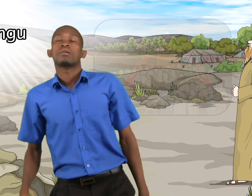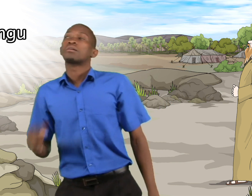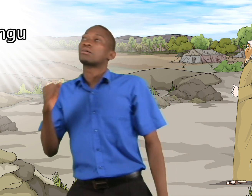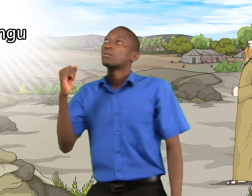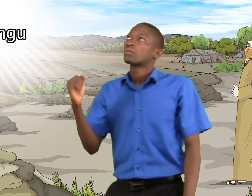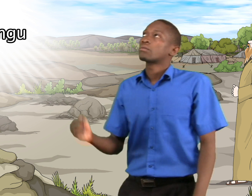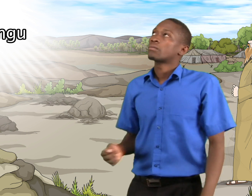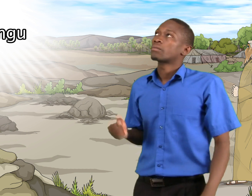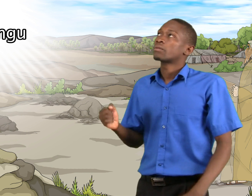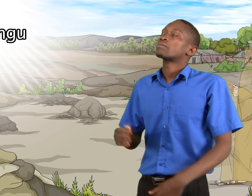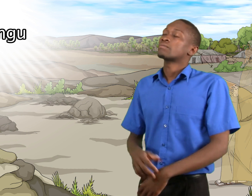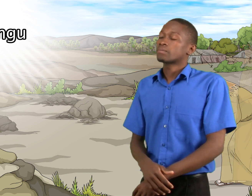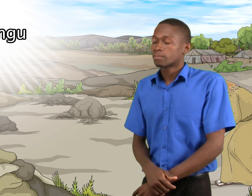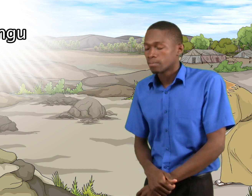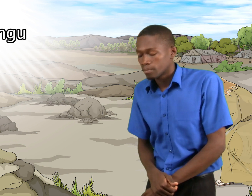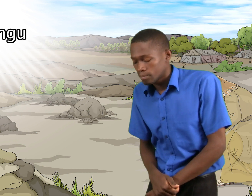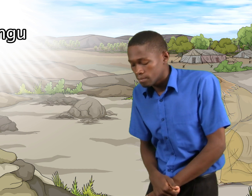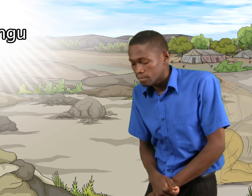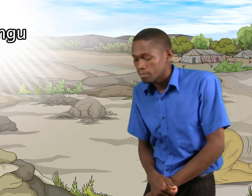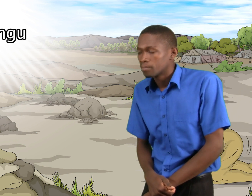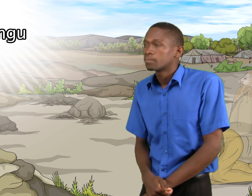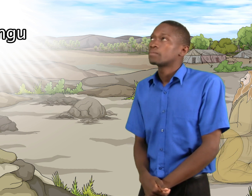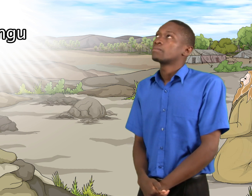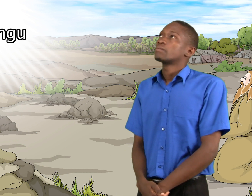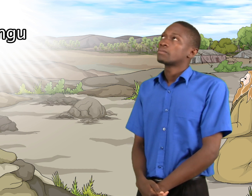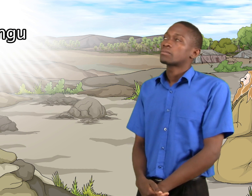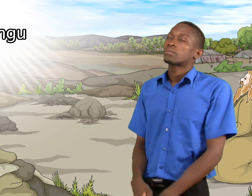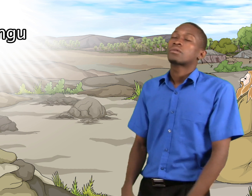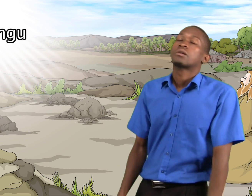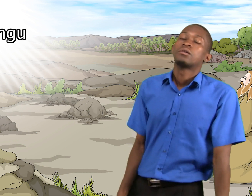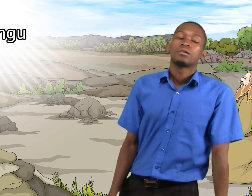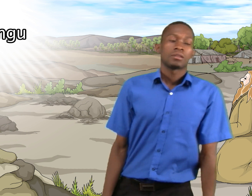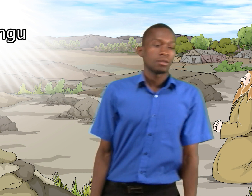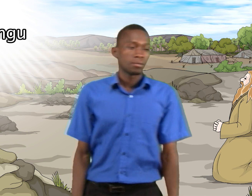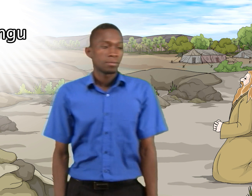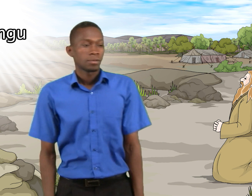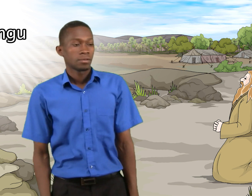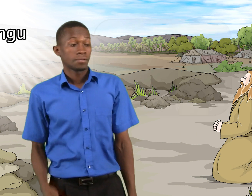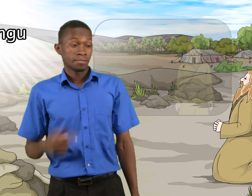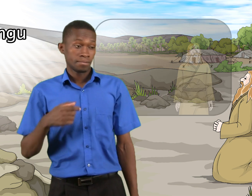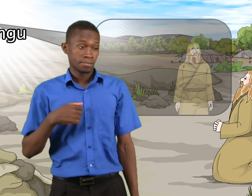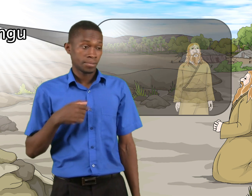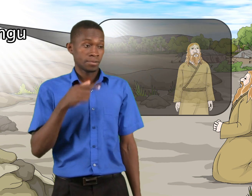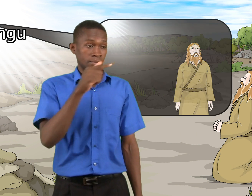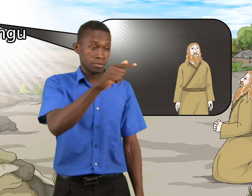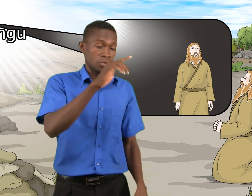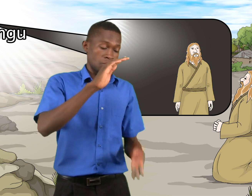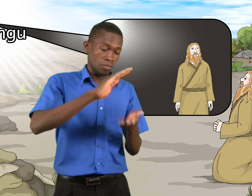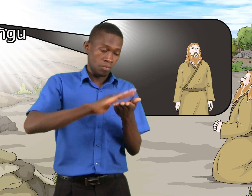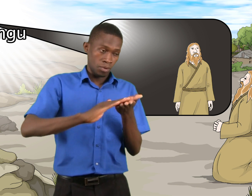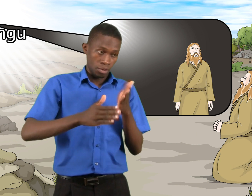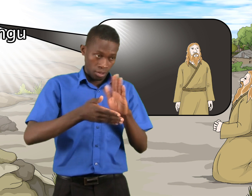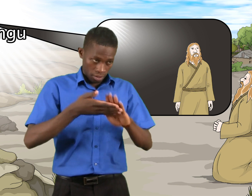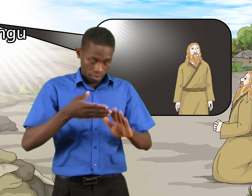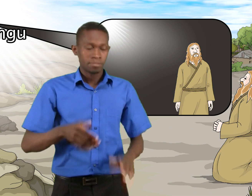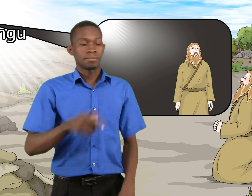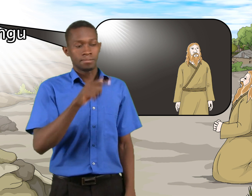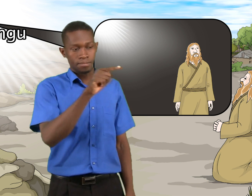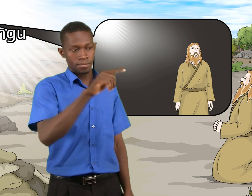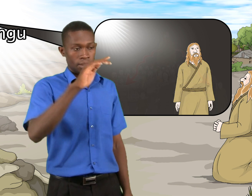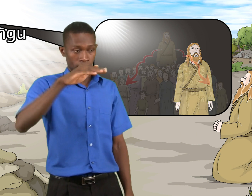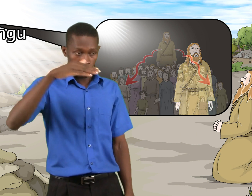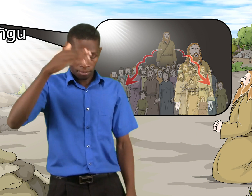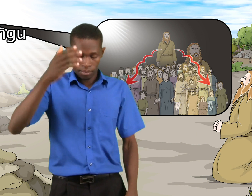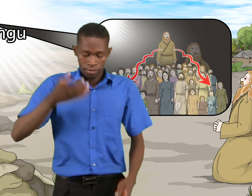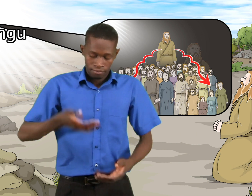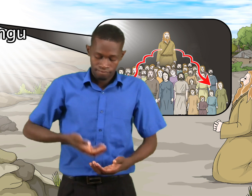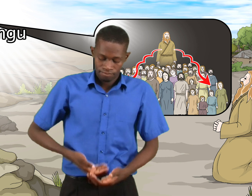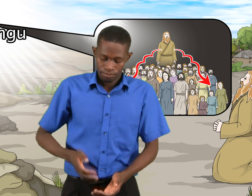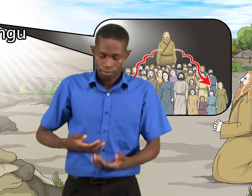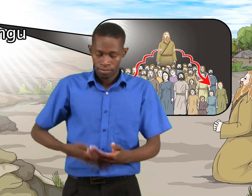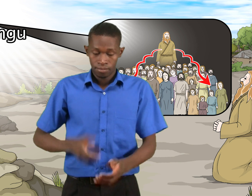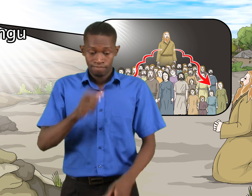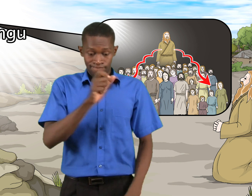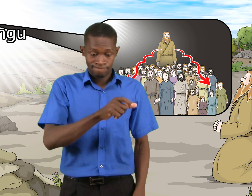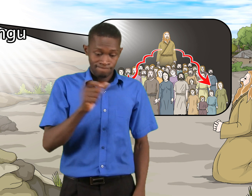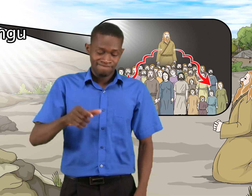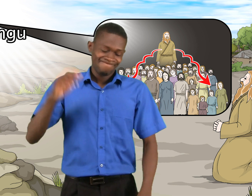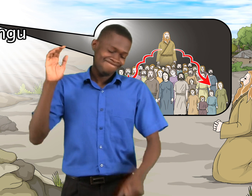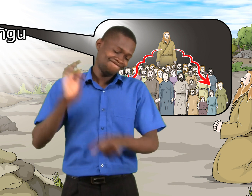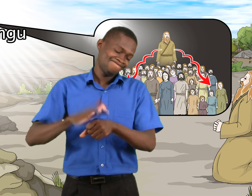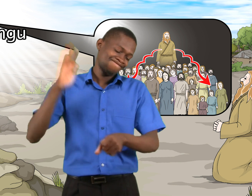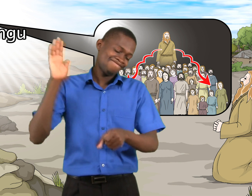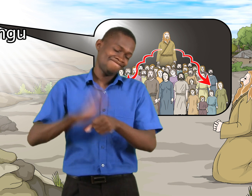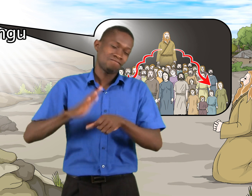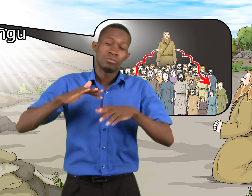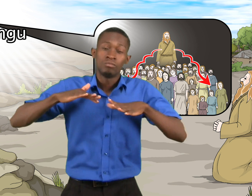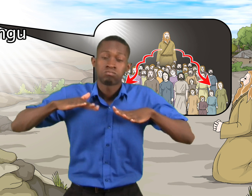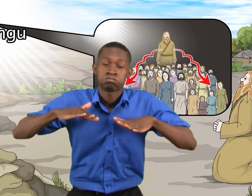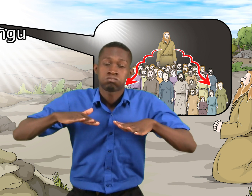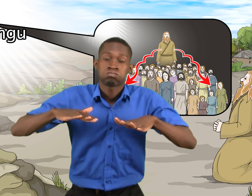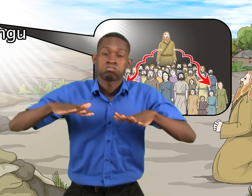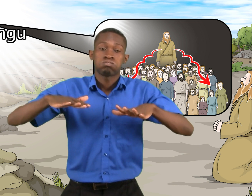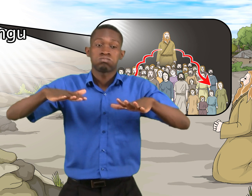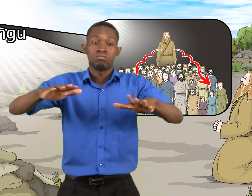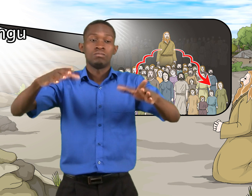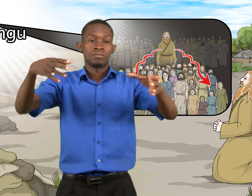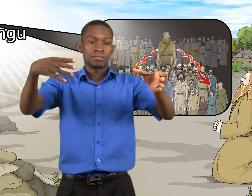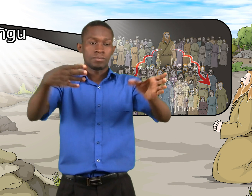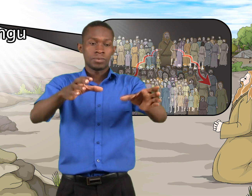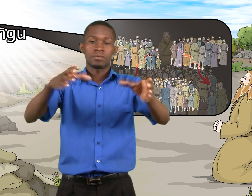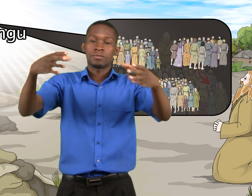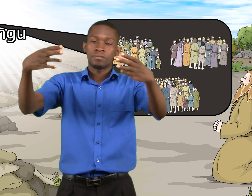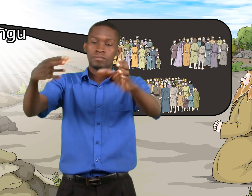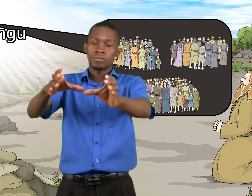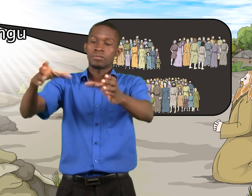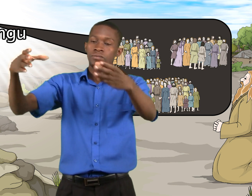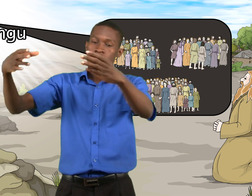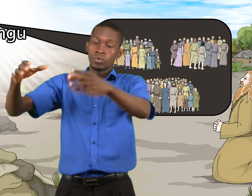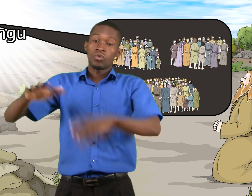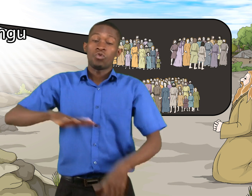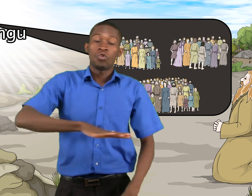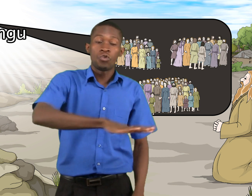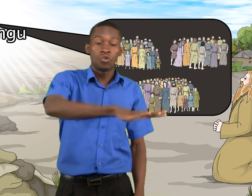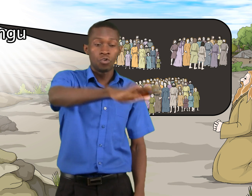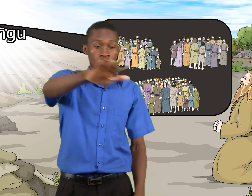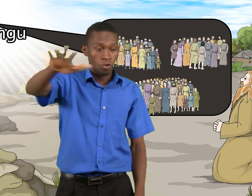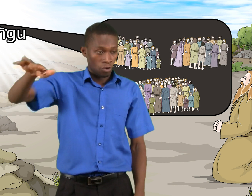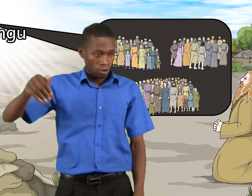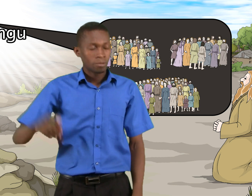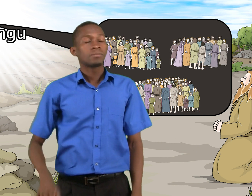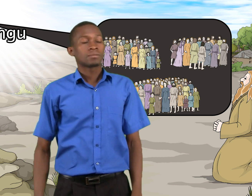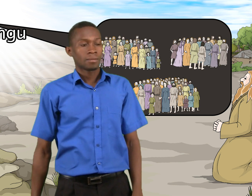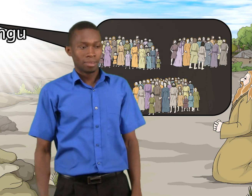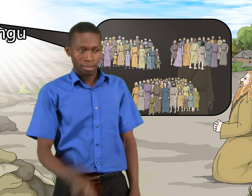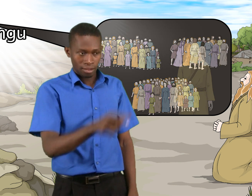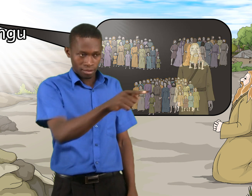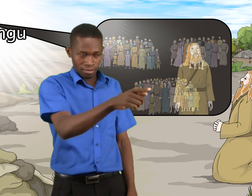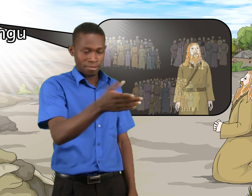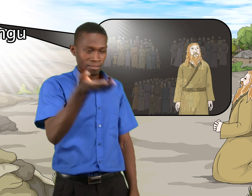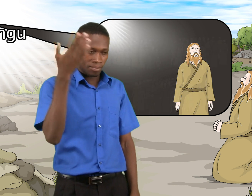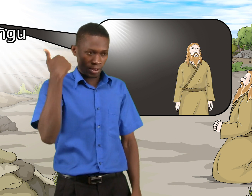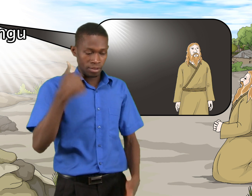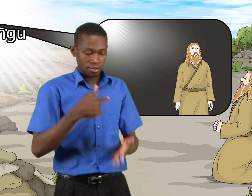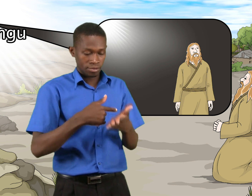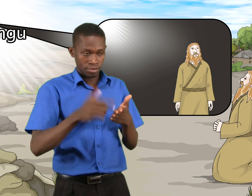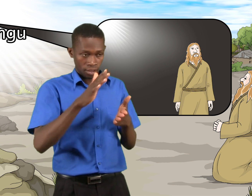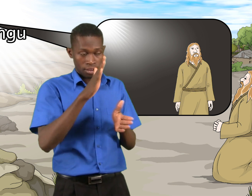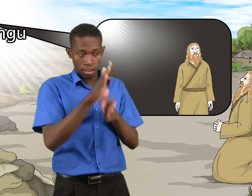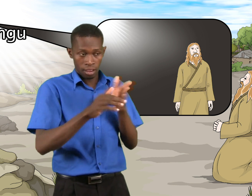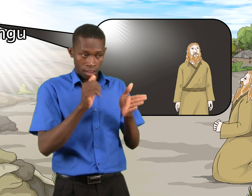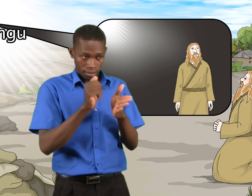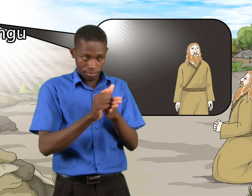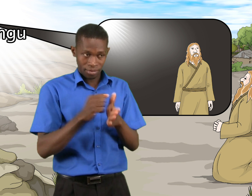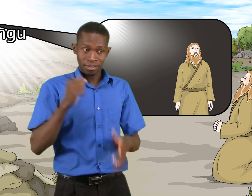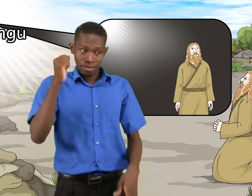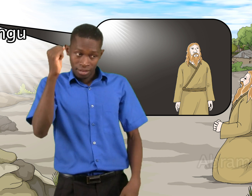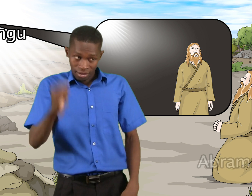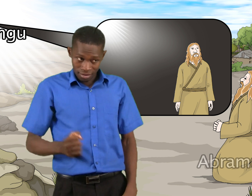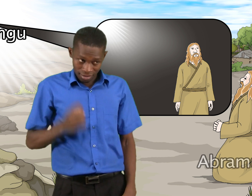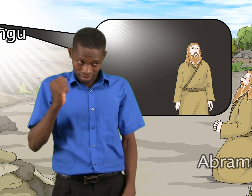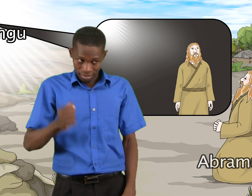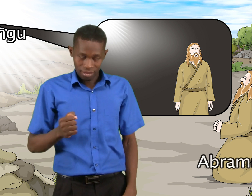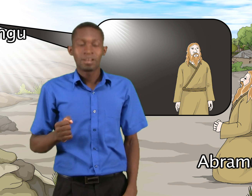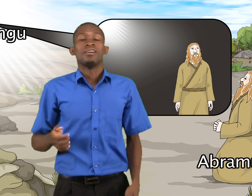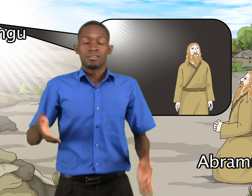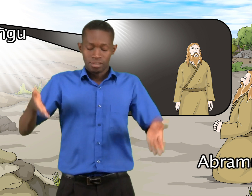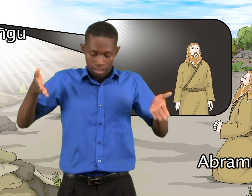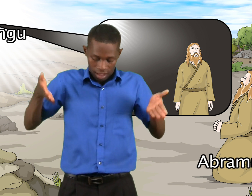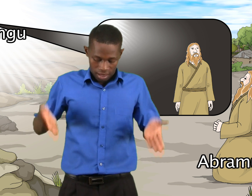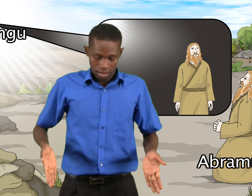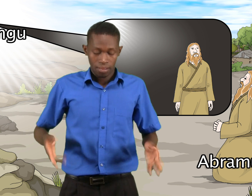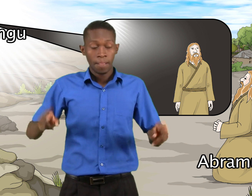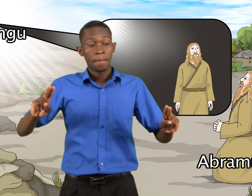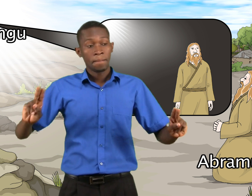Then Abram fell facedown, and God said to him, “As for Me, this is My covenant with you: You will be the father of many nations.